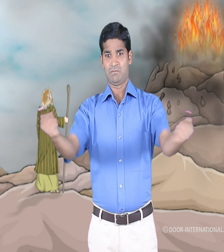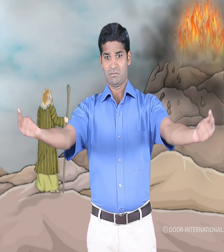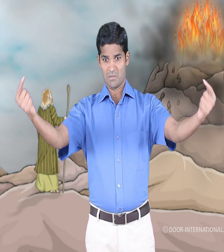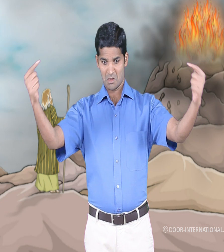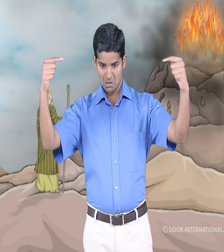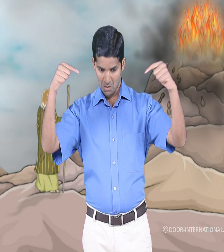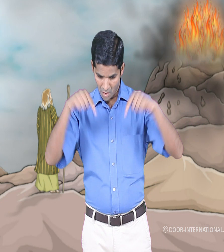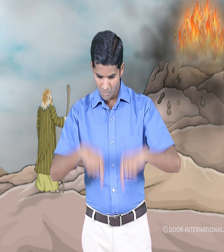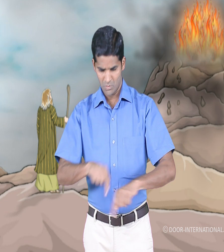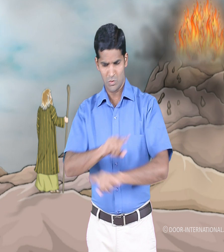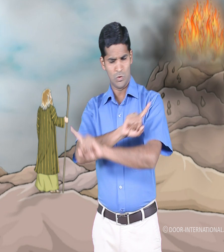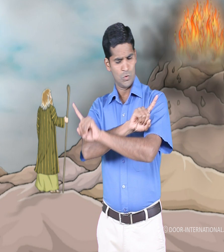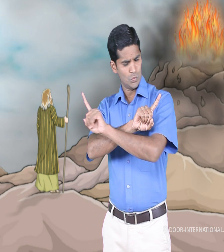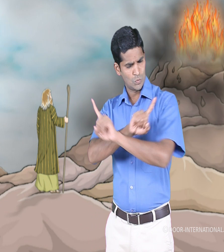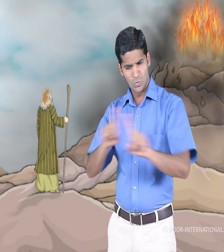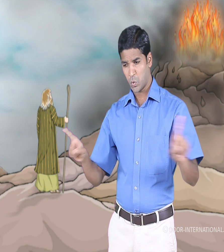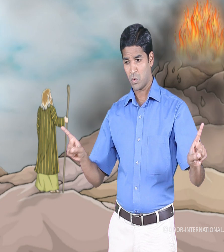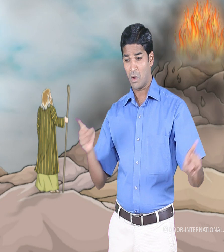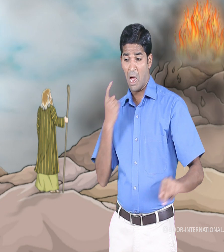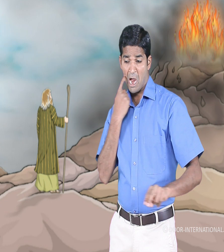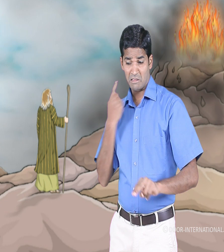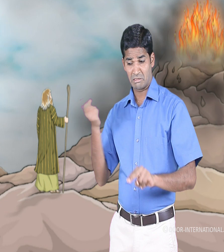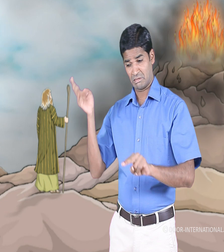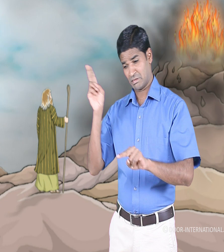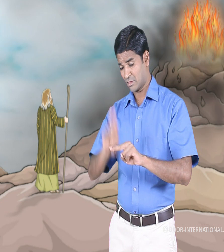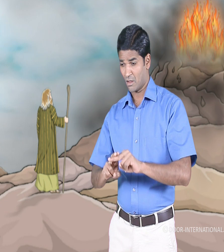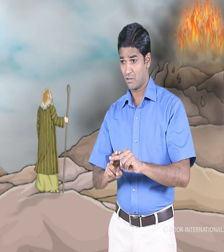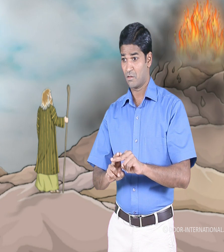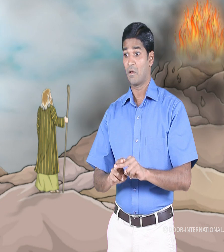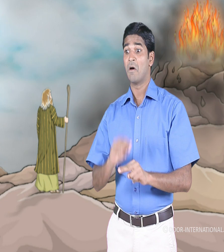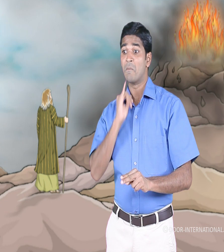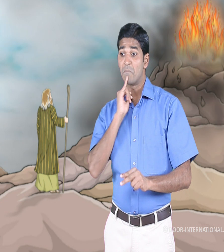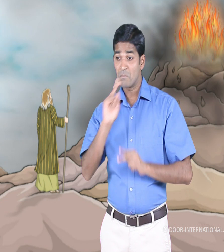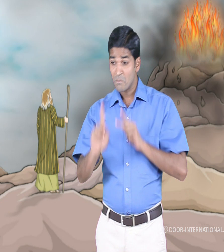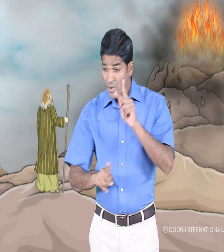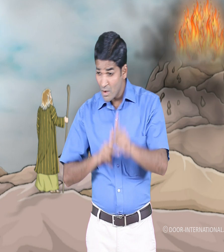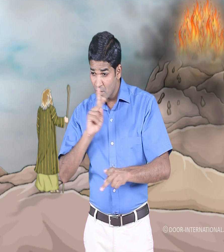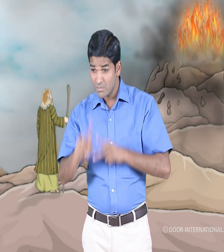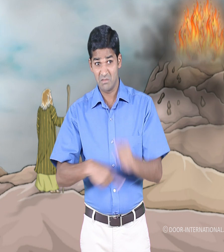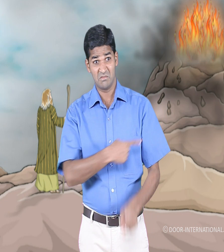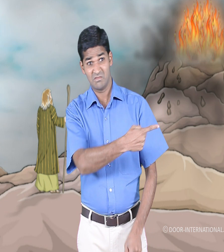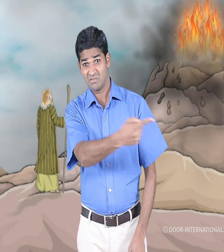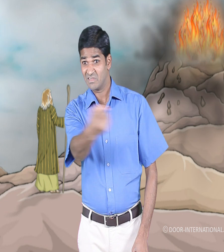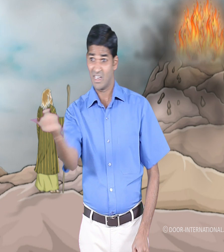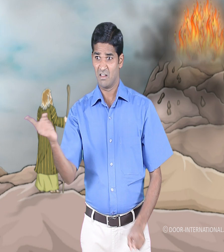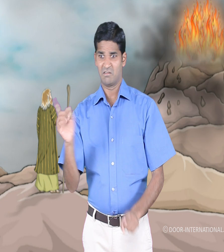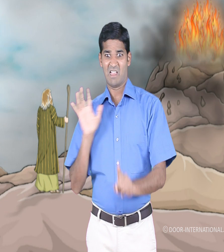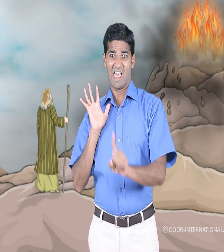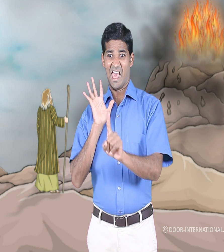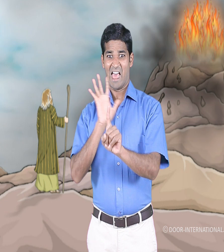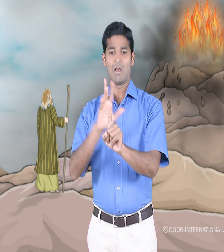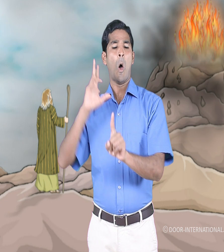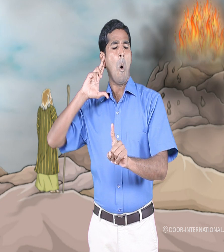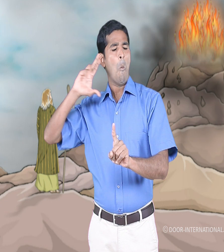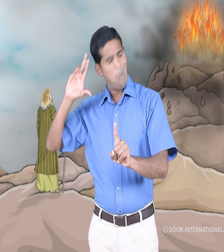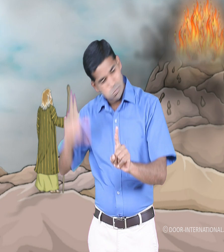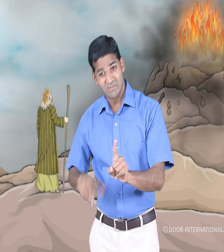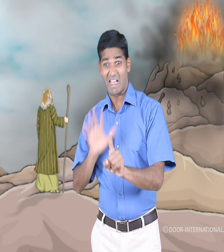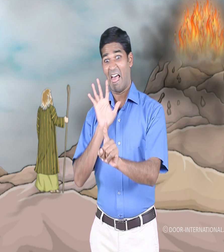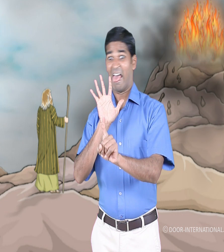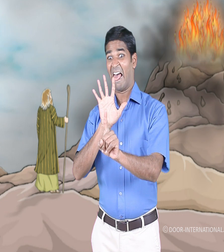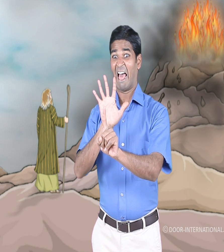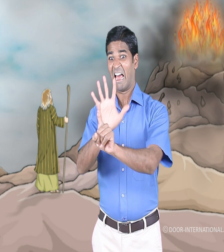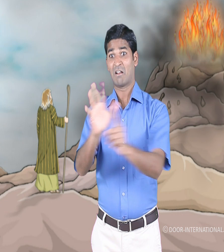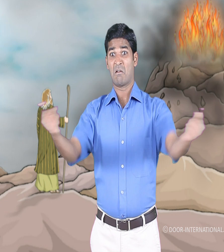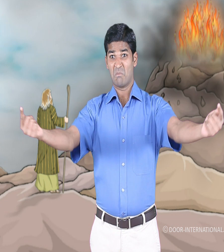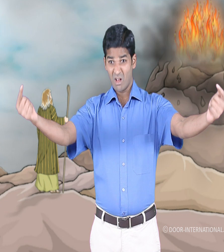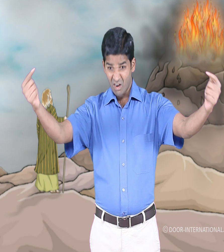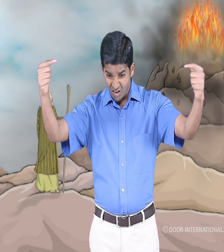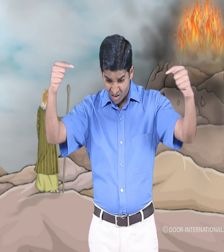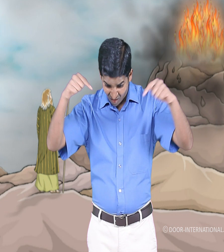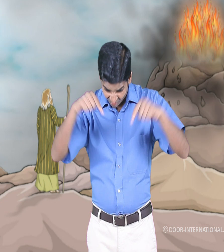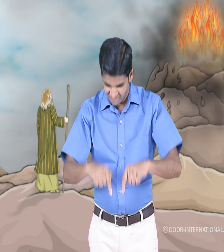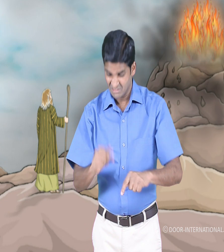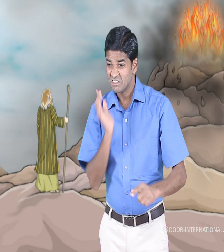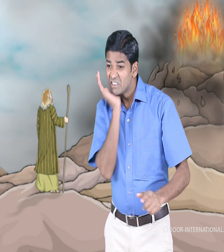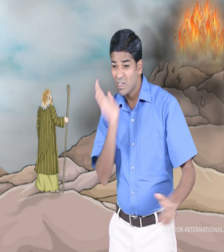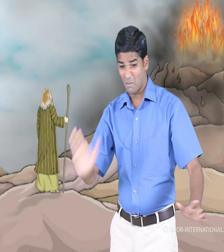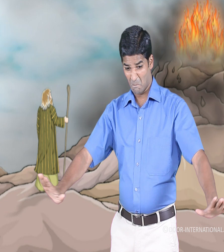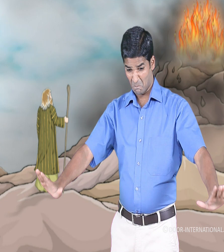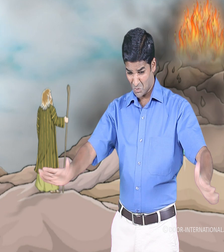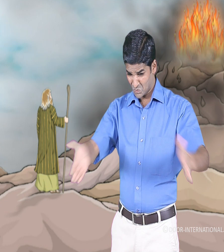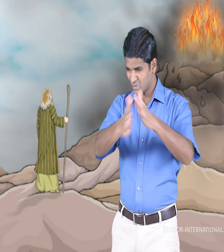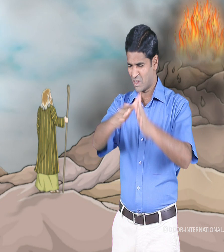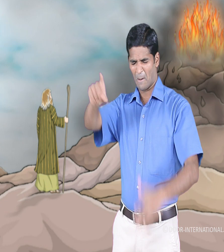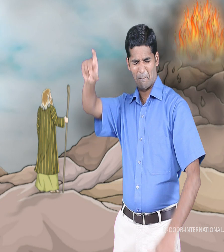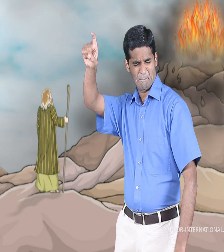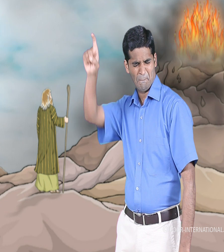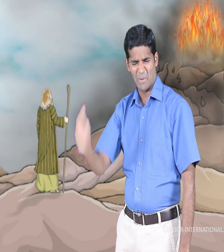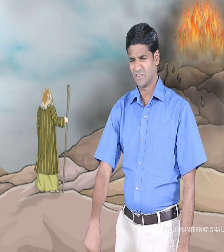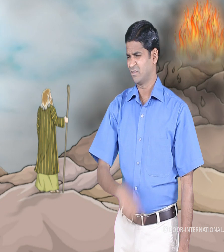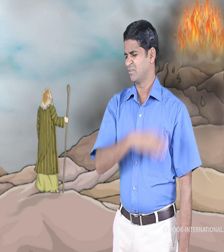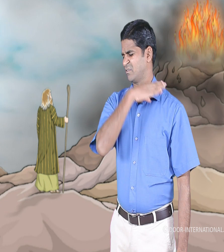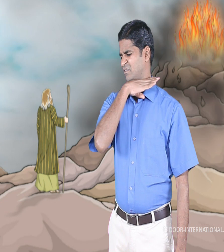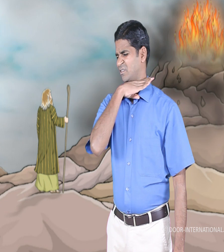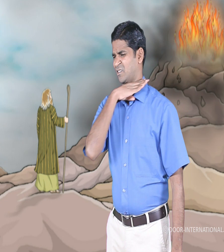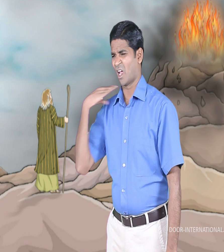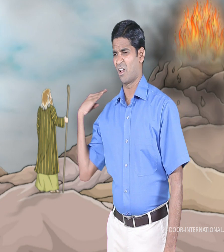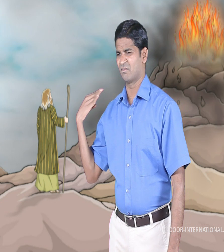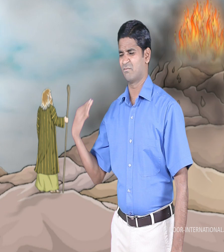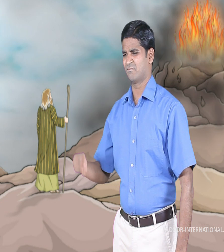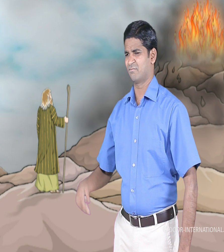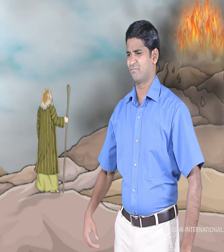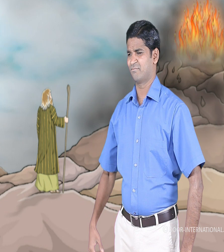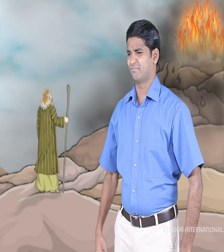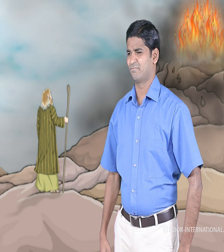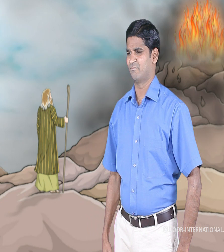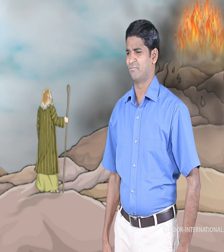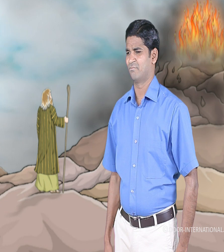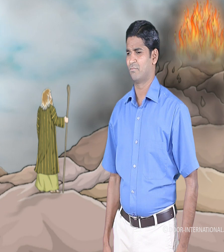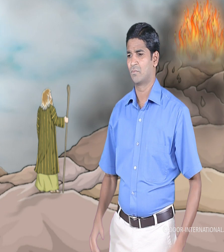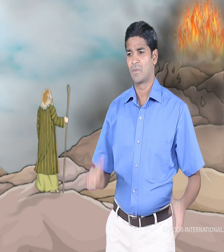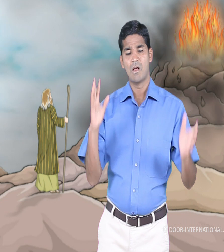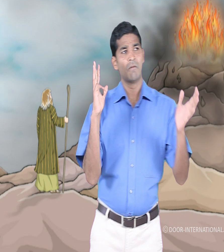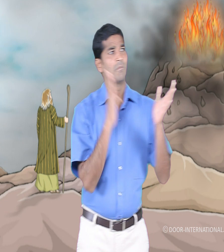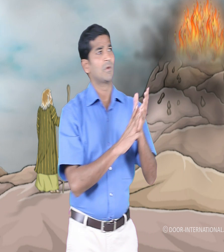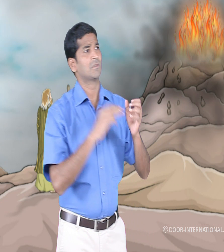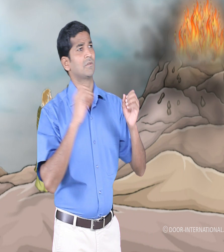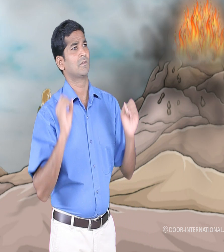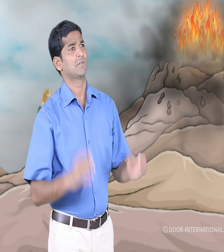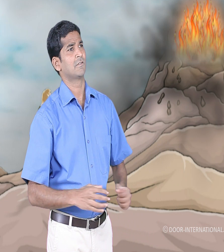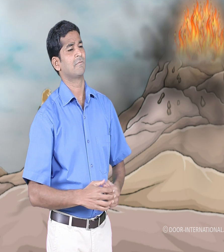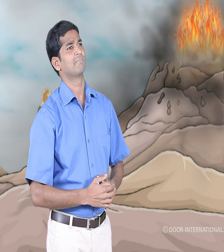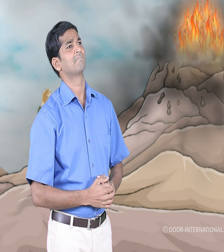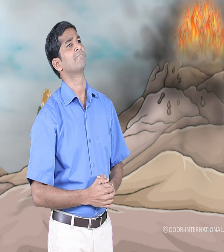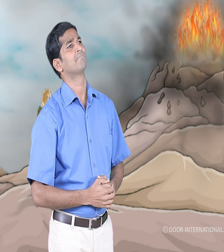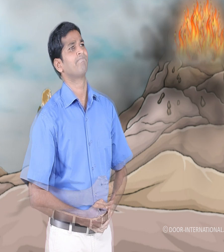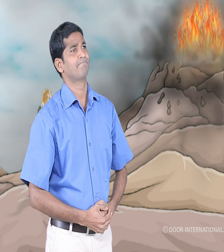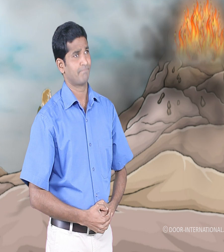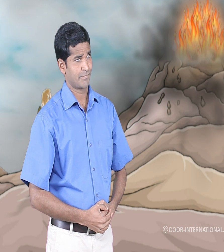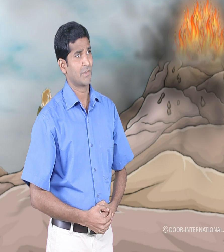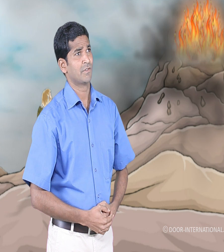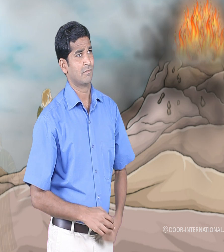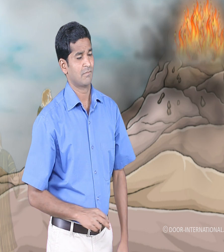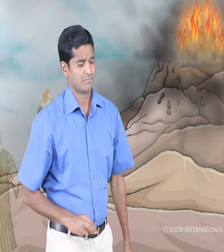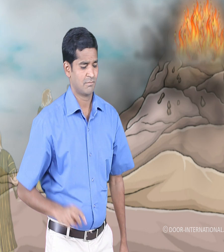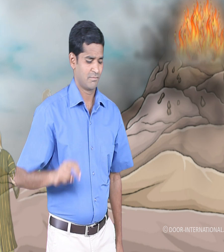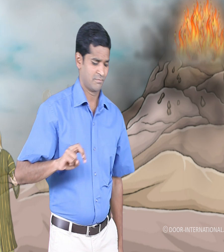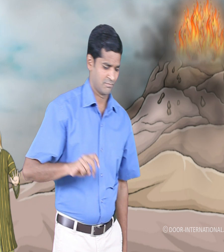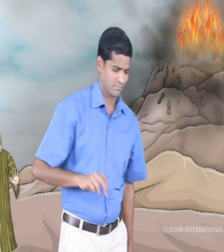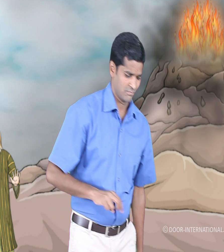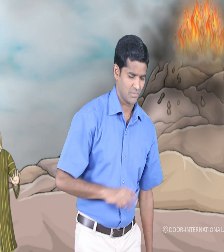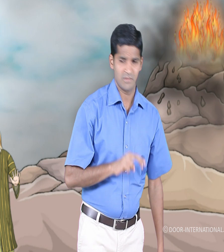But the priests and the people must not break through to come up to the LORD, or He will break out against them.”